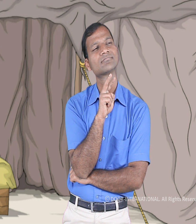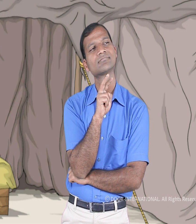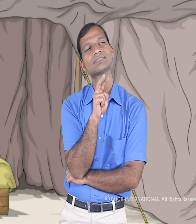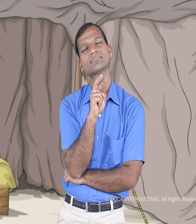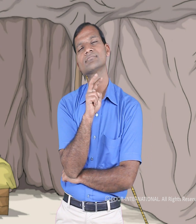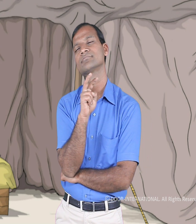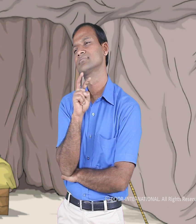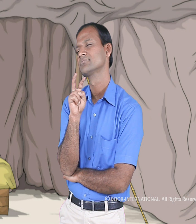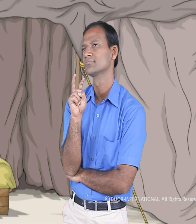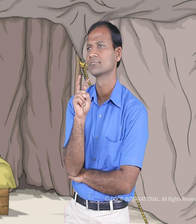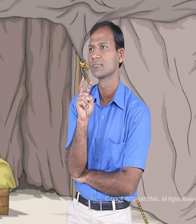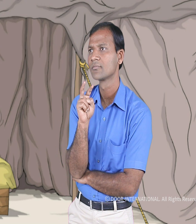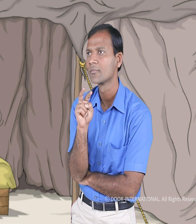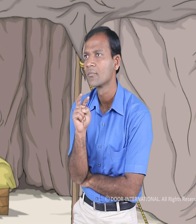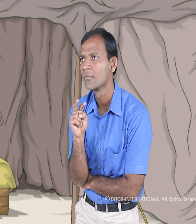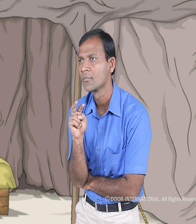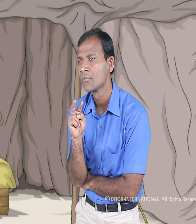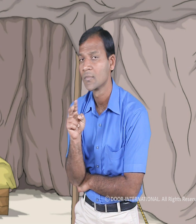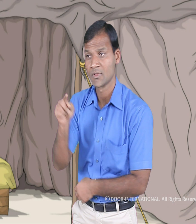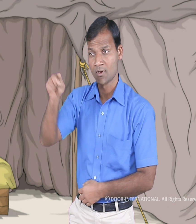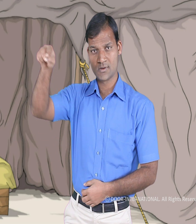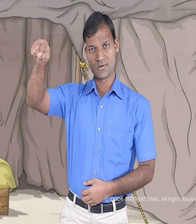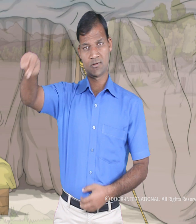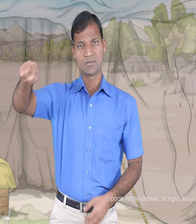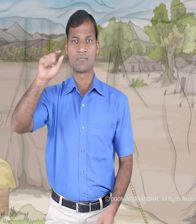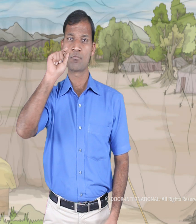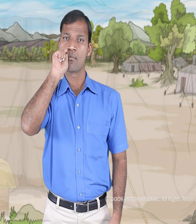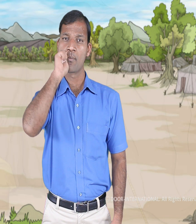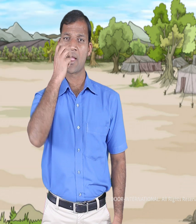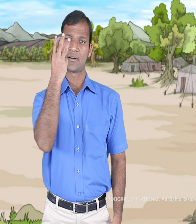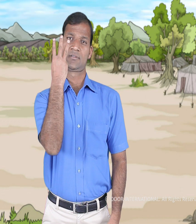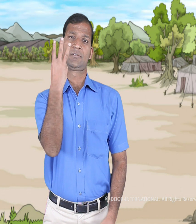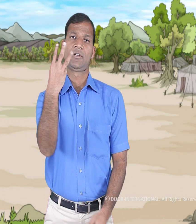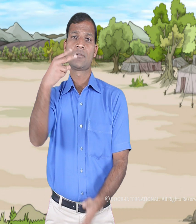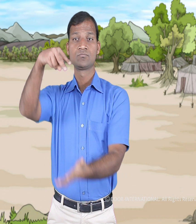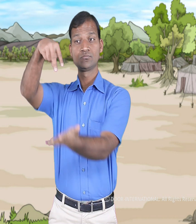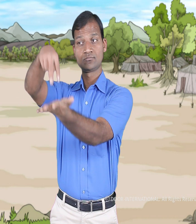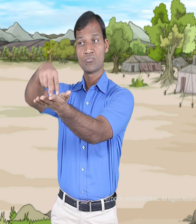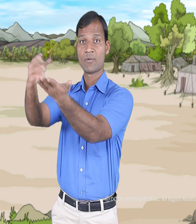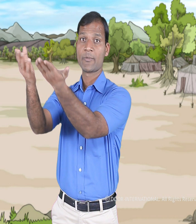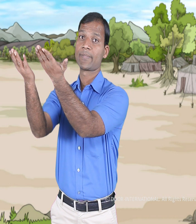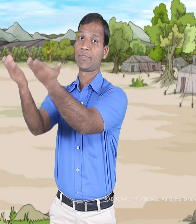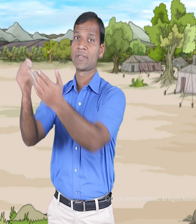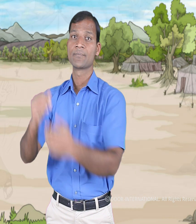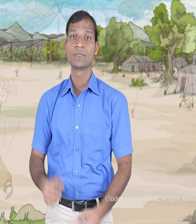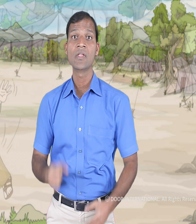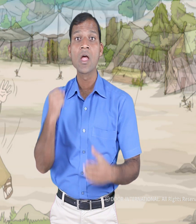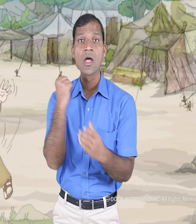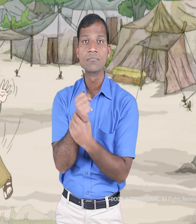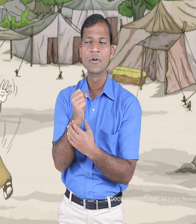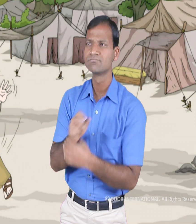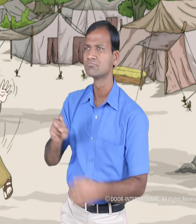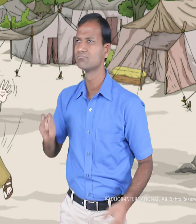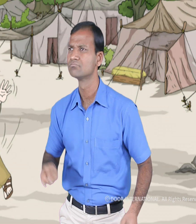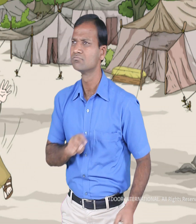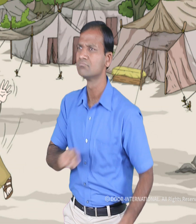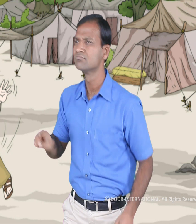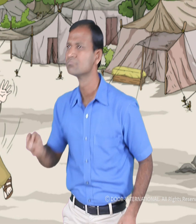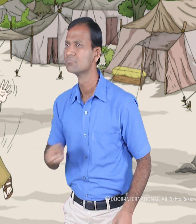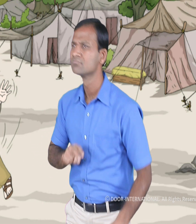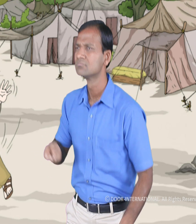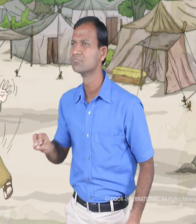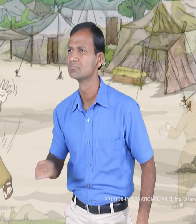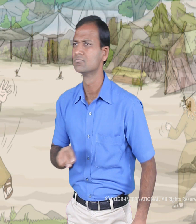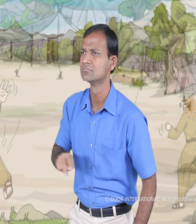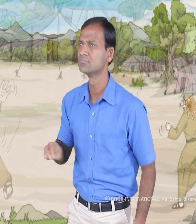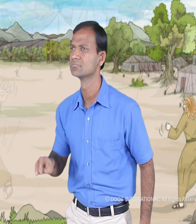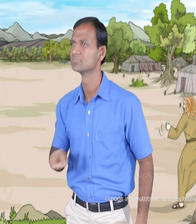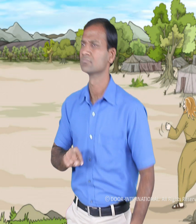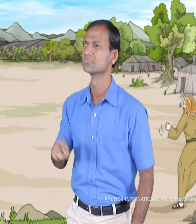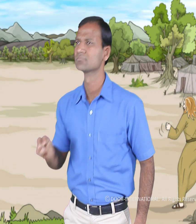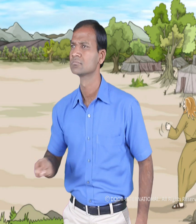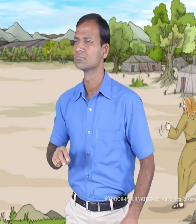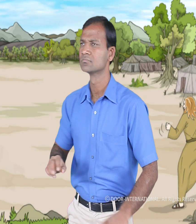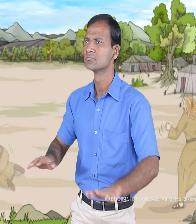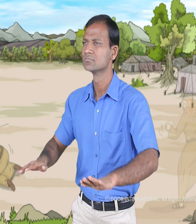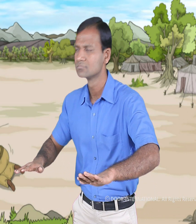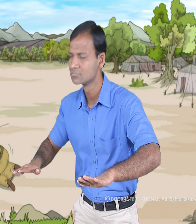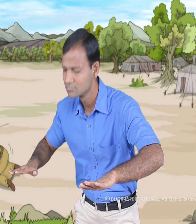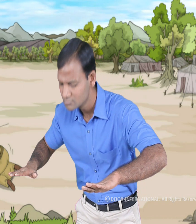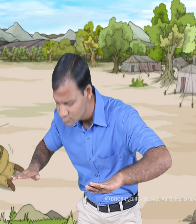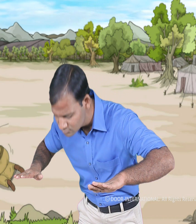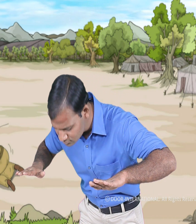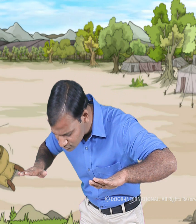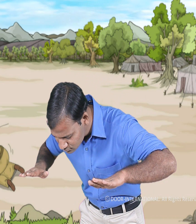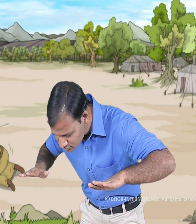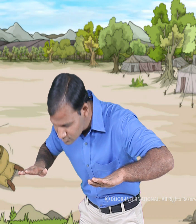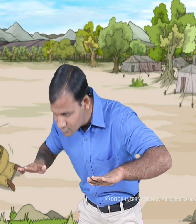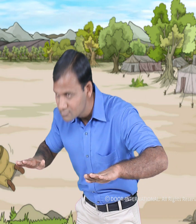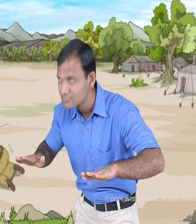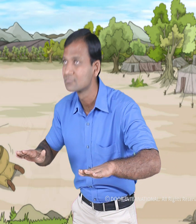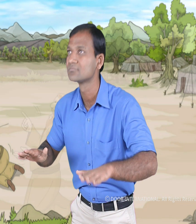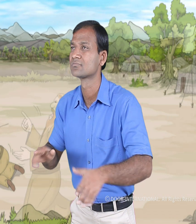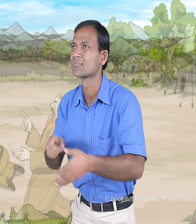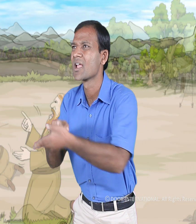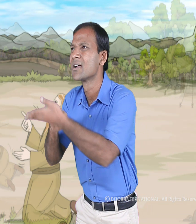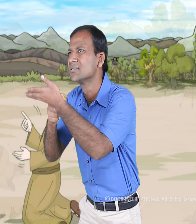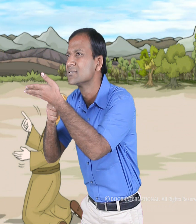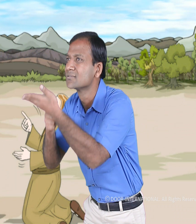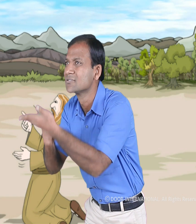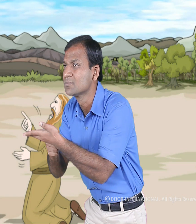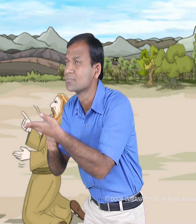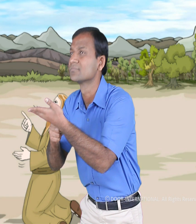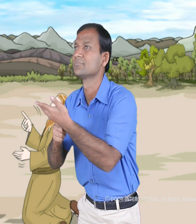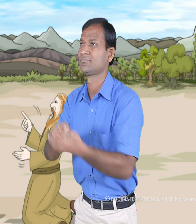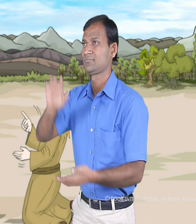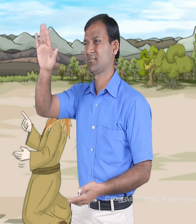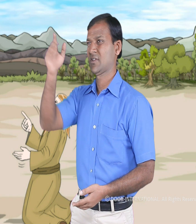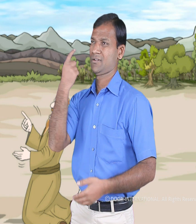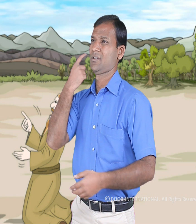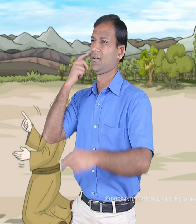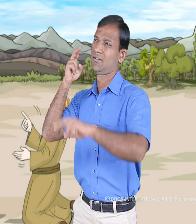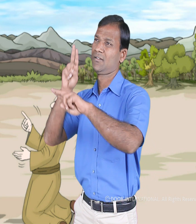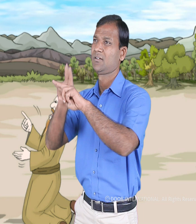And Abraham looked up and saw three men standing nearby. When he saw them, he ran from the entrance of his tent to meet them and bowed low to the ground.